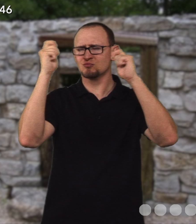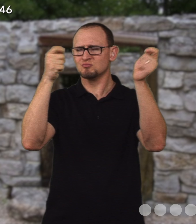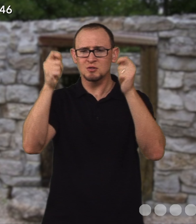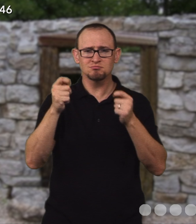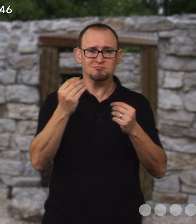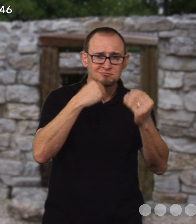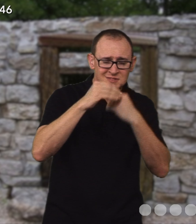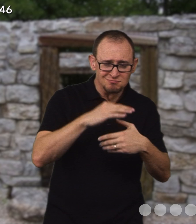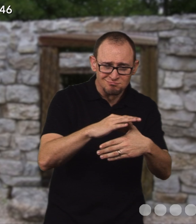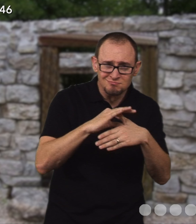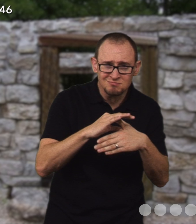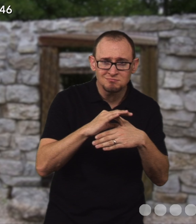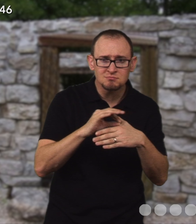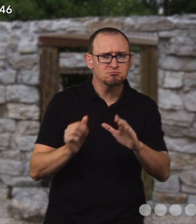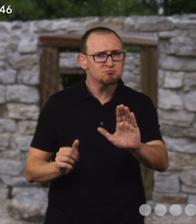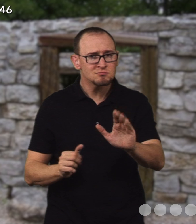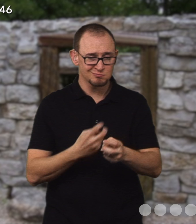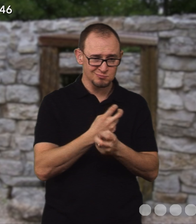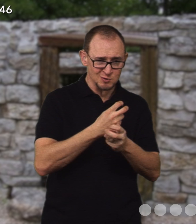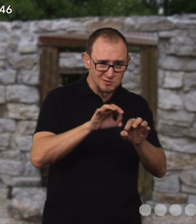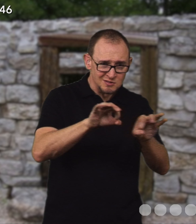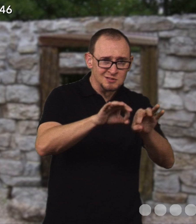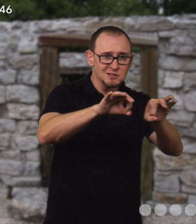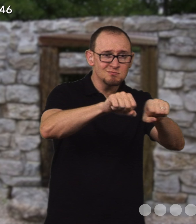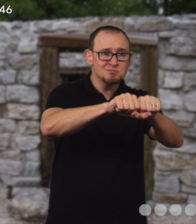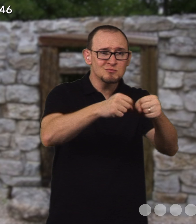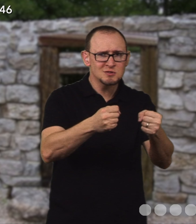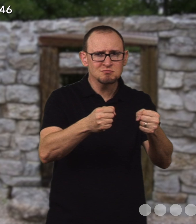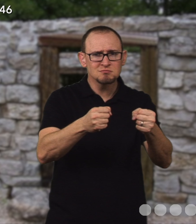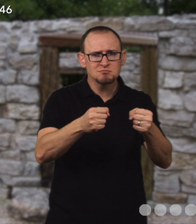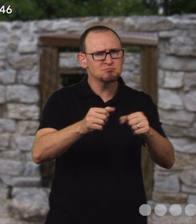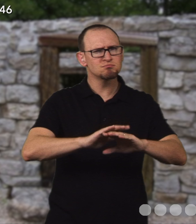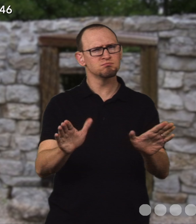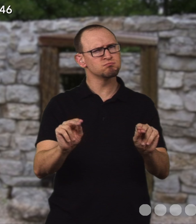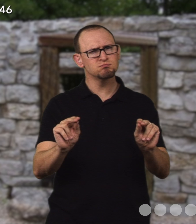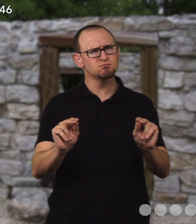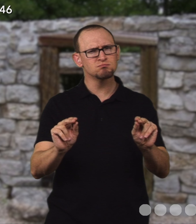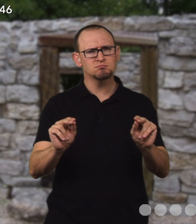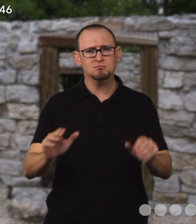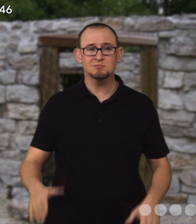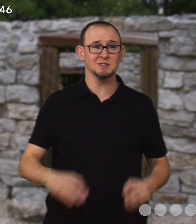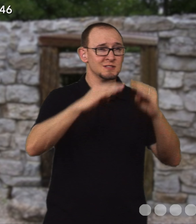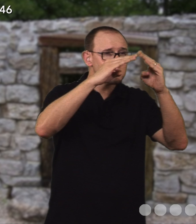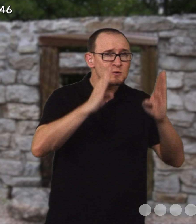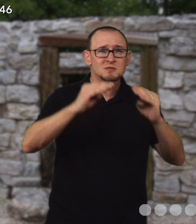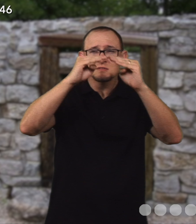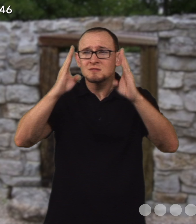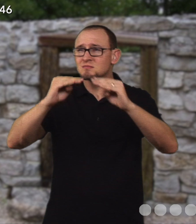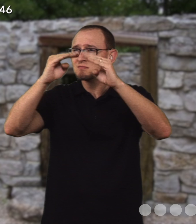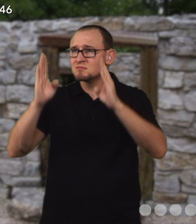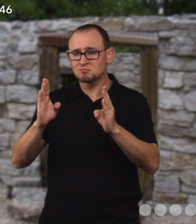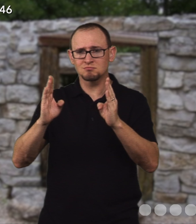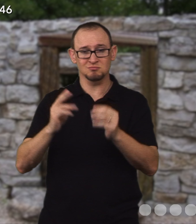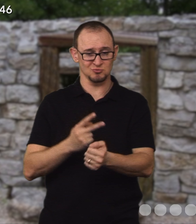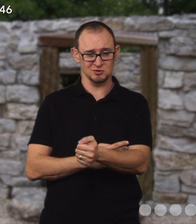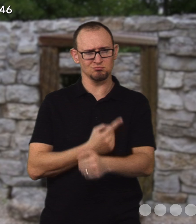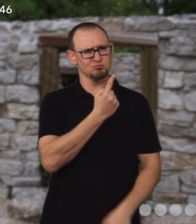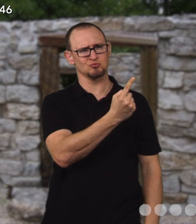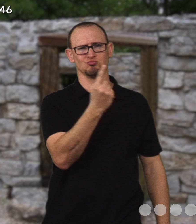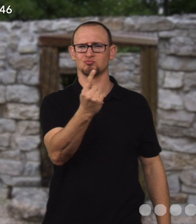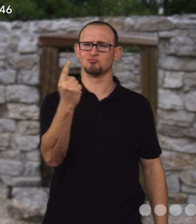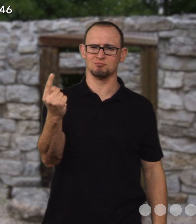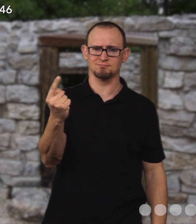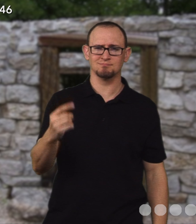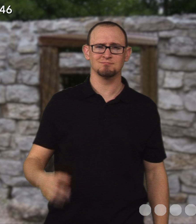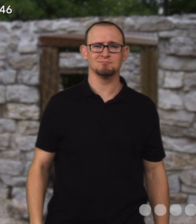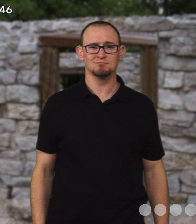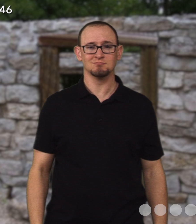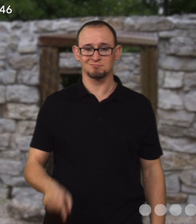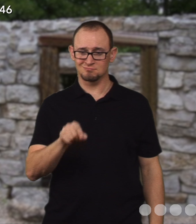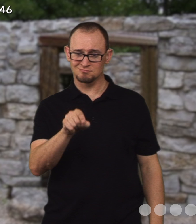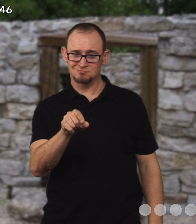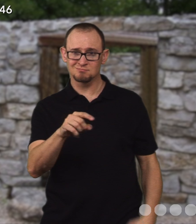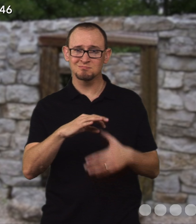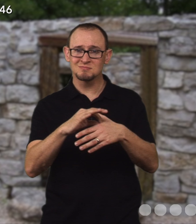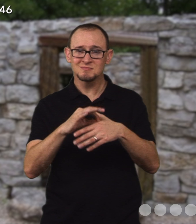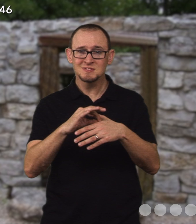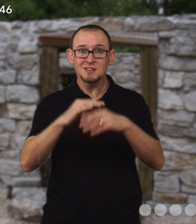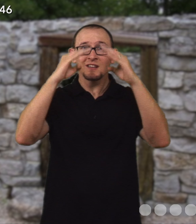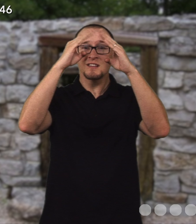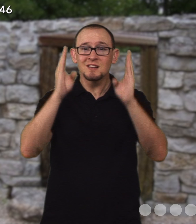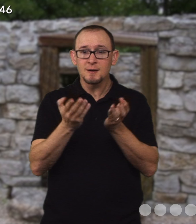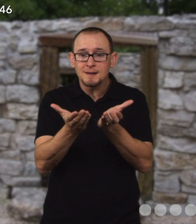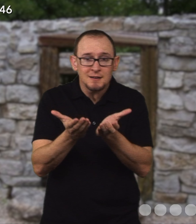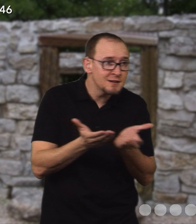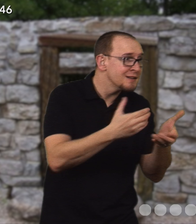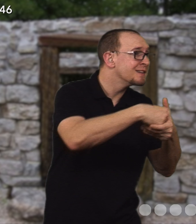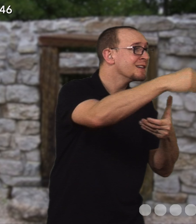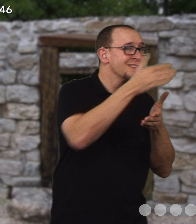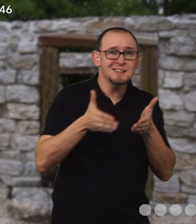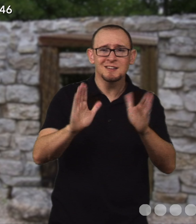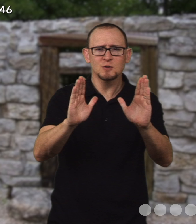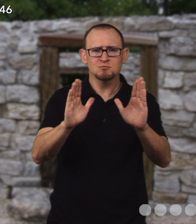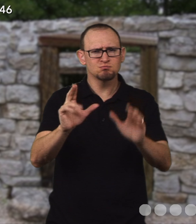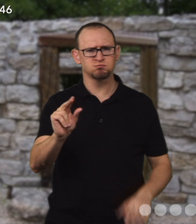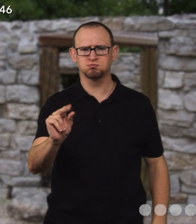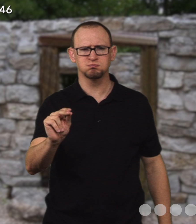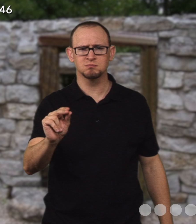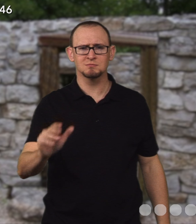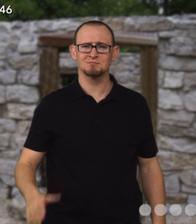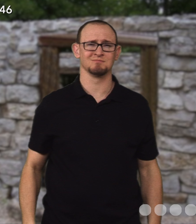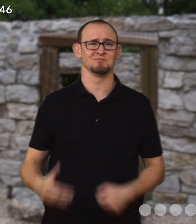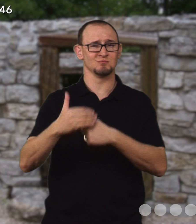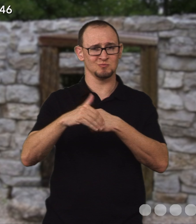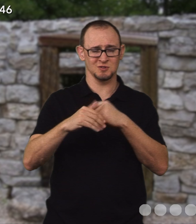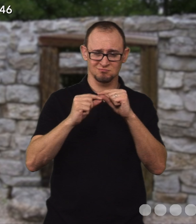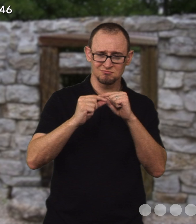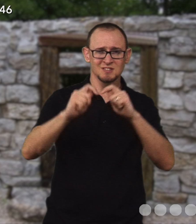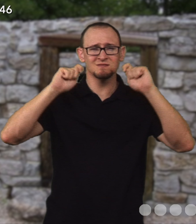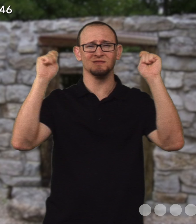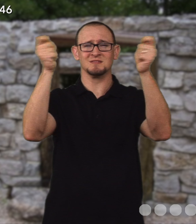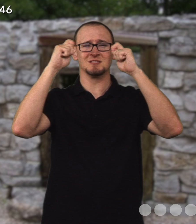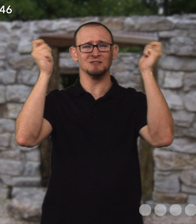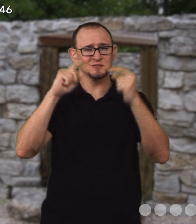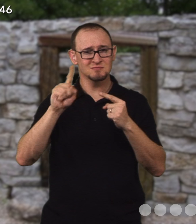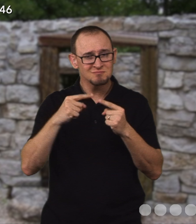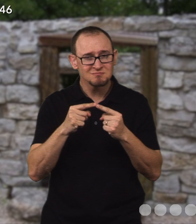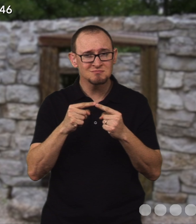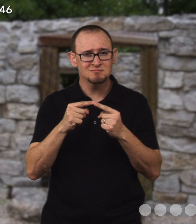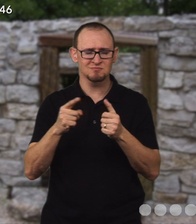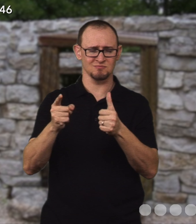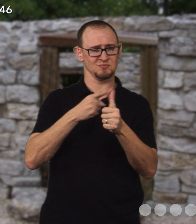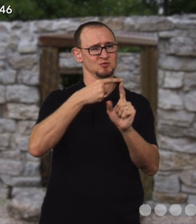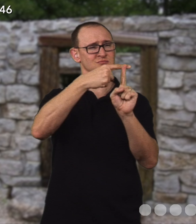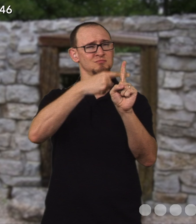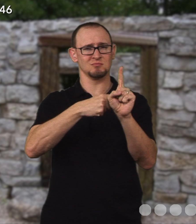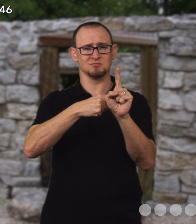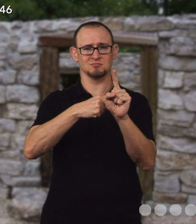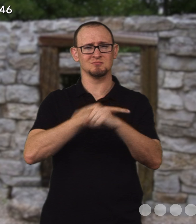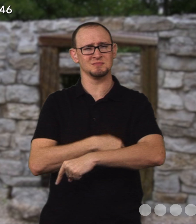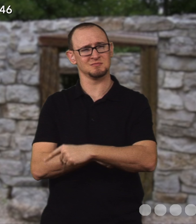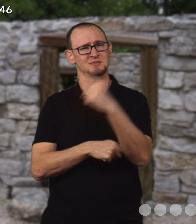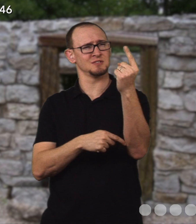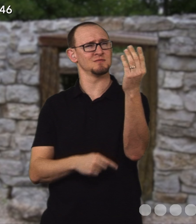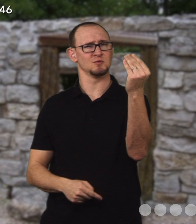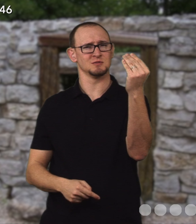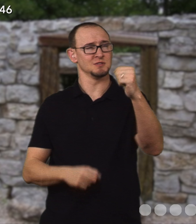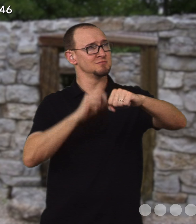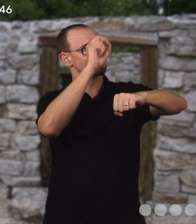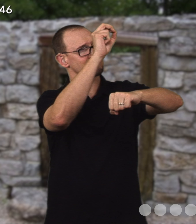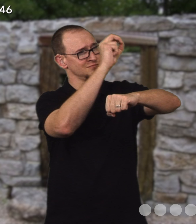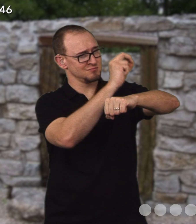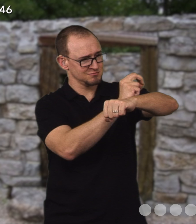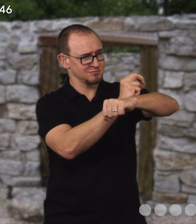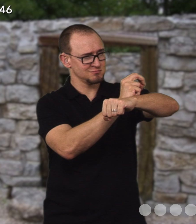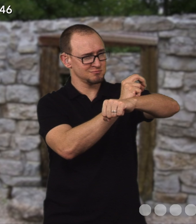So you are to keep the Feast of Unleavened Bread, for on this very day I brought your divisions out of the land of Egypt.